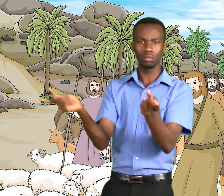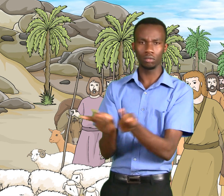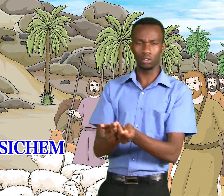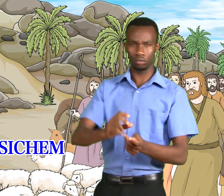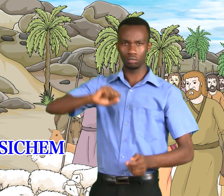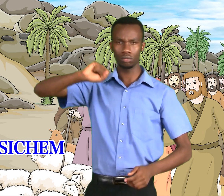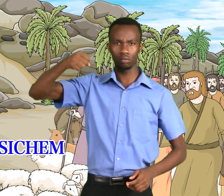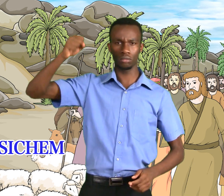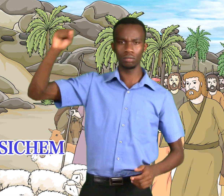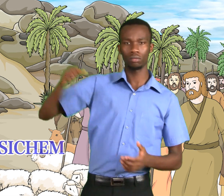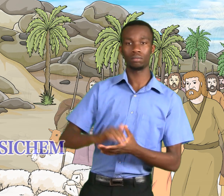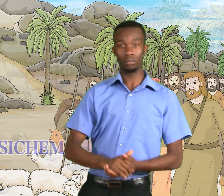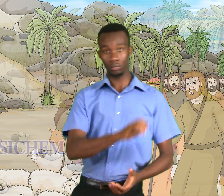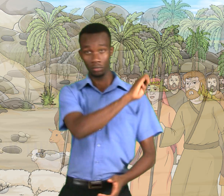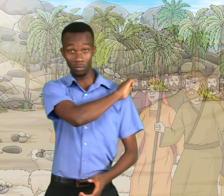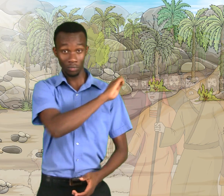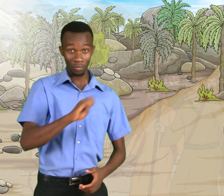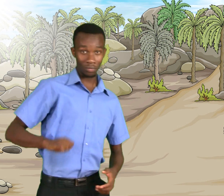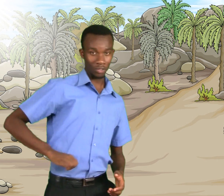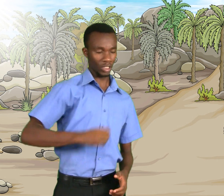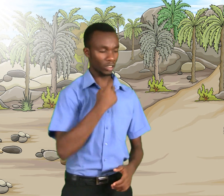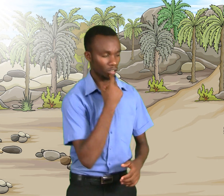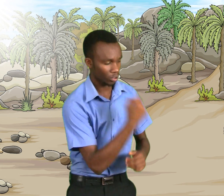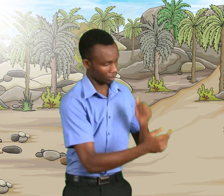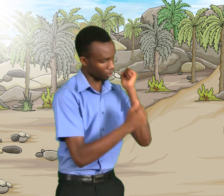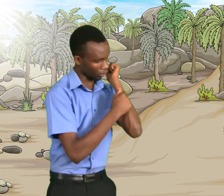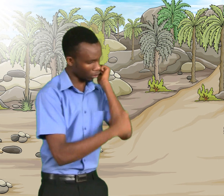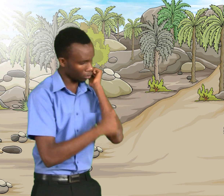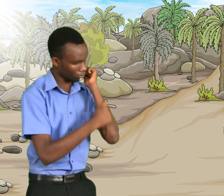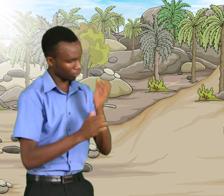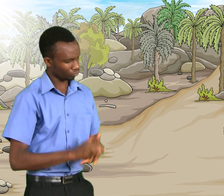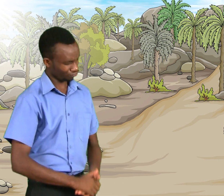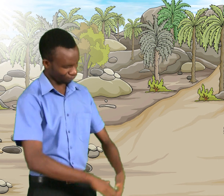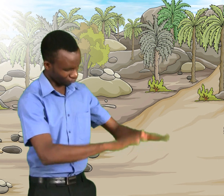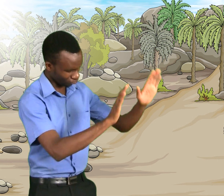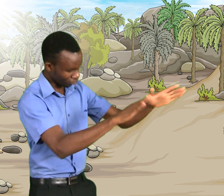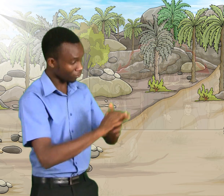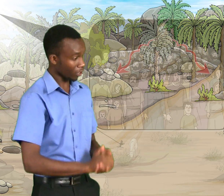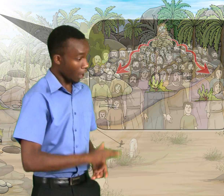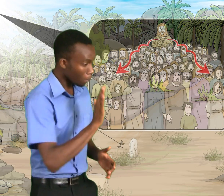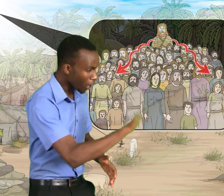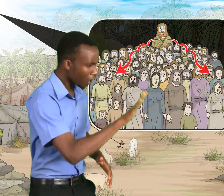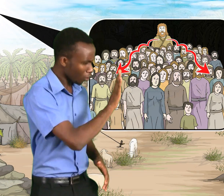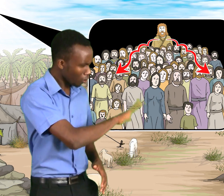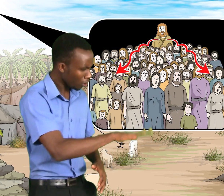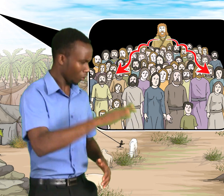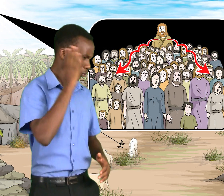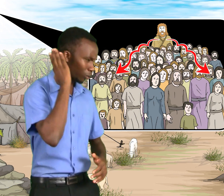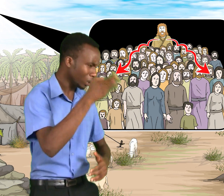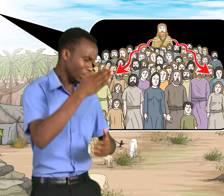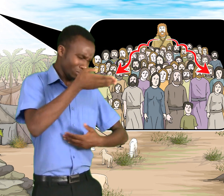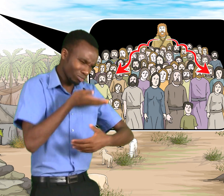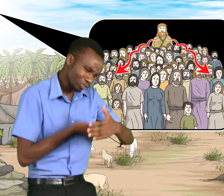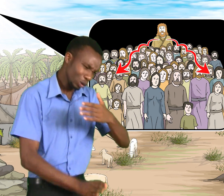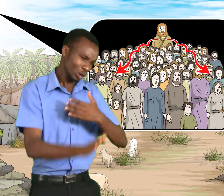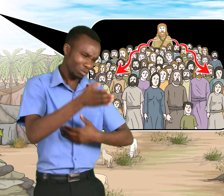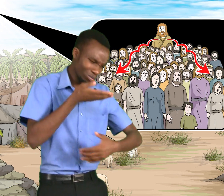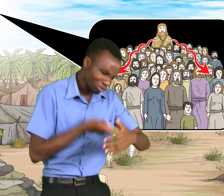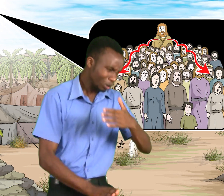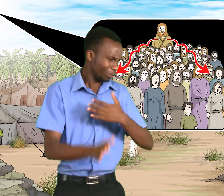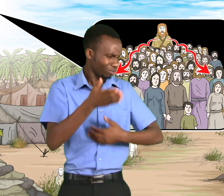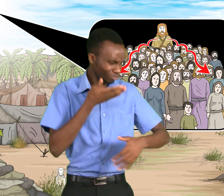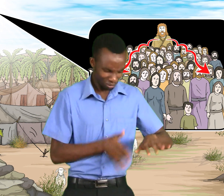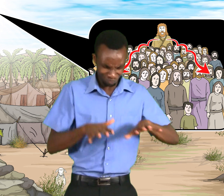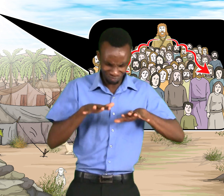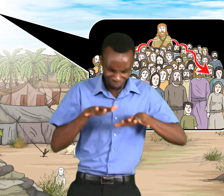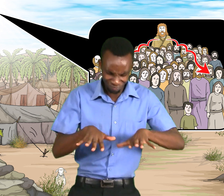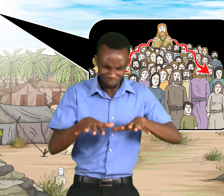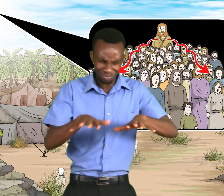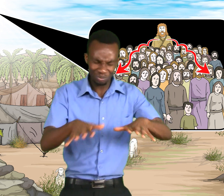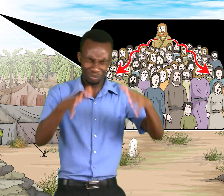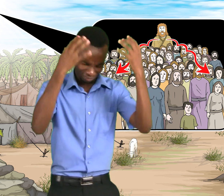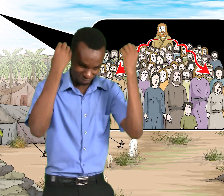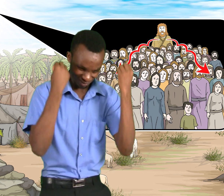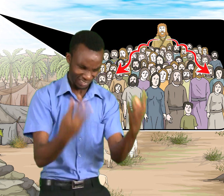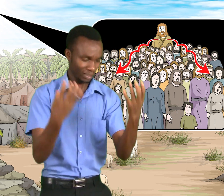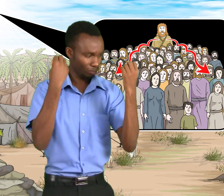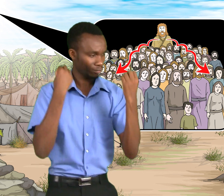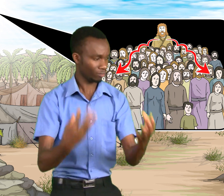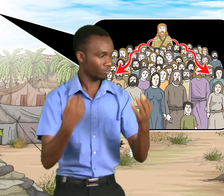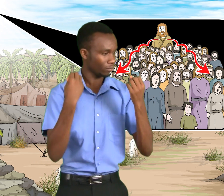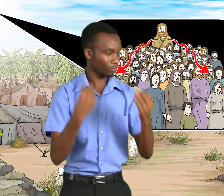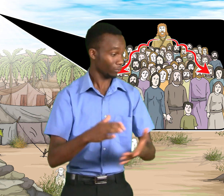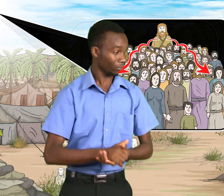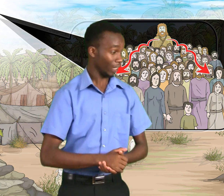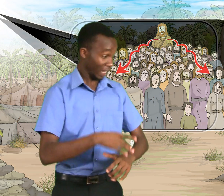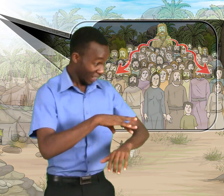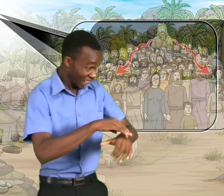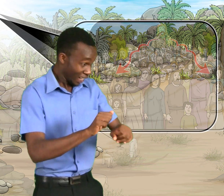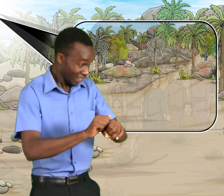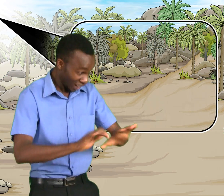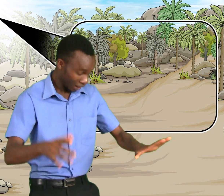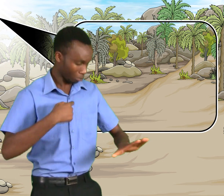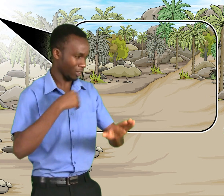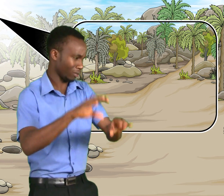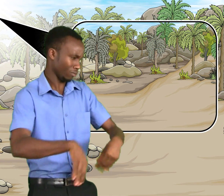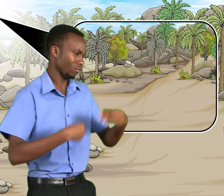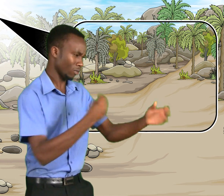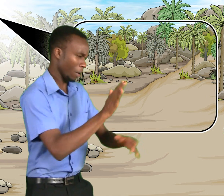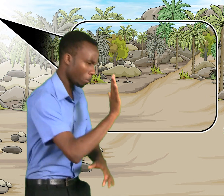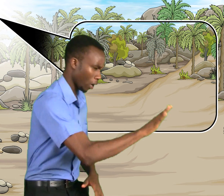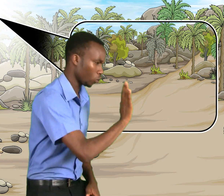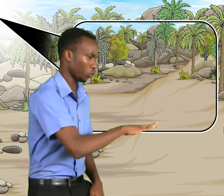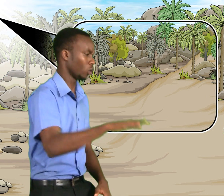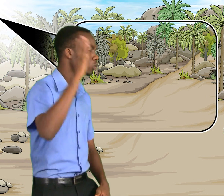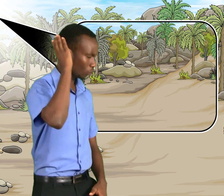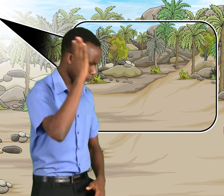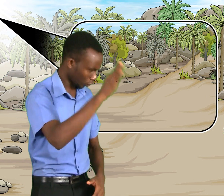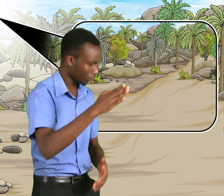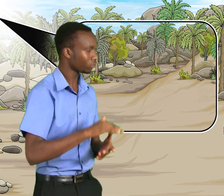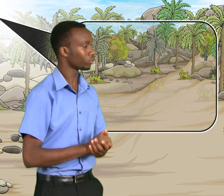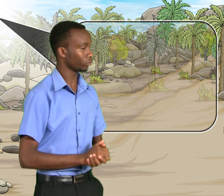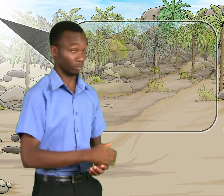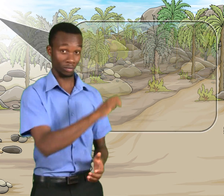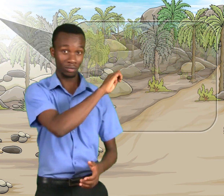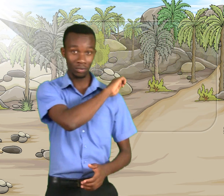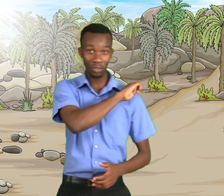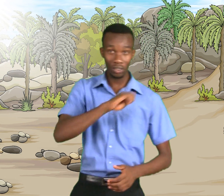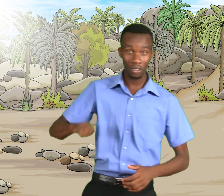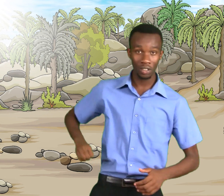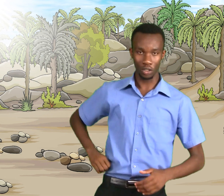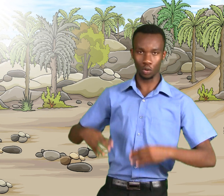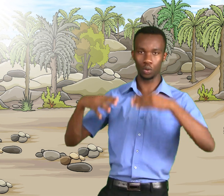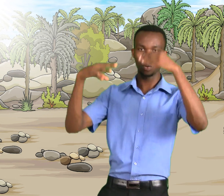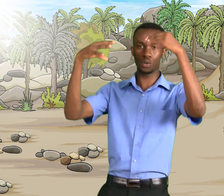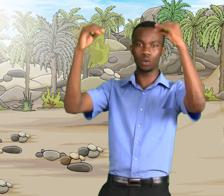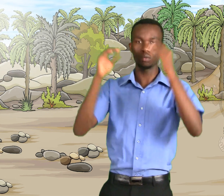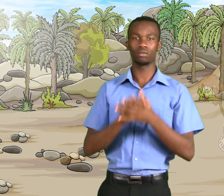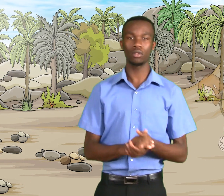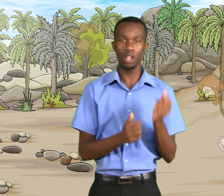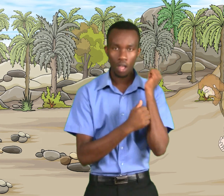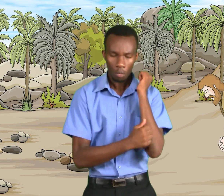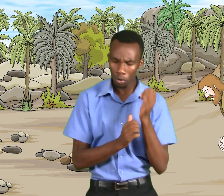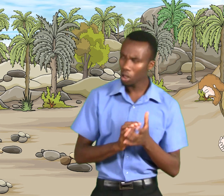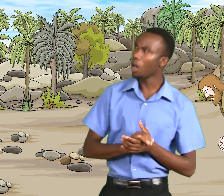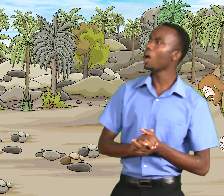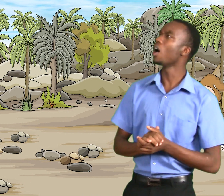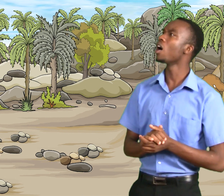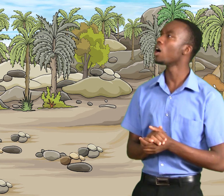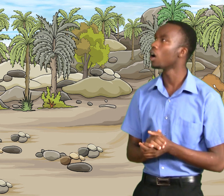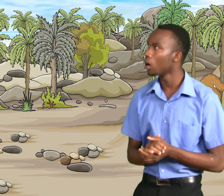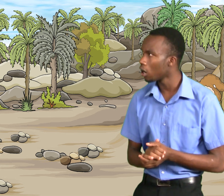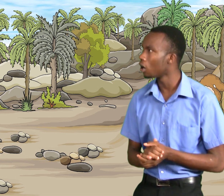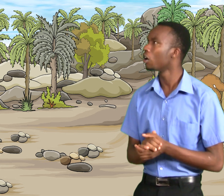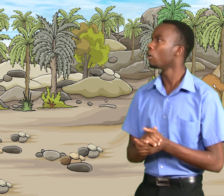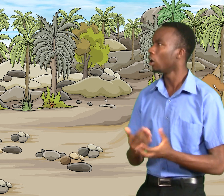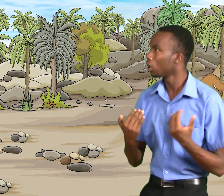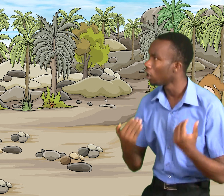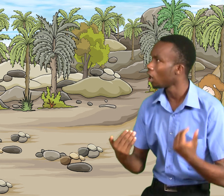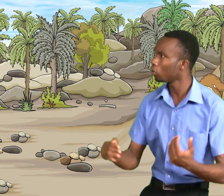Then the LORD appeared to Abram and said, “I will give this land to your offspring.”